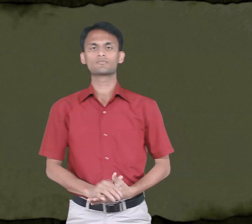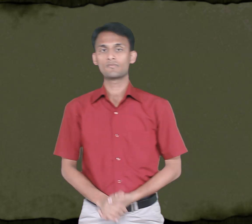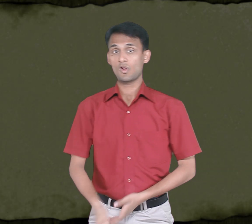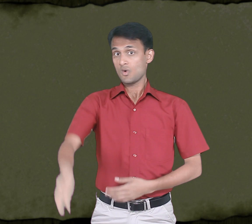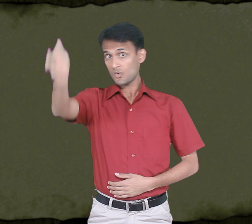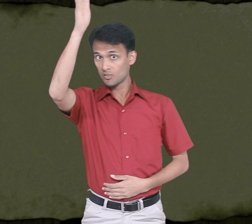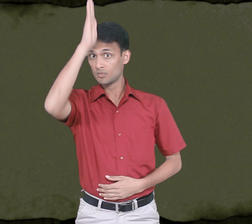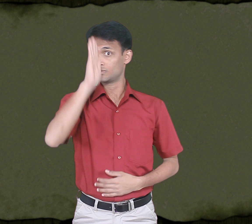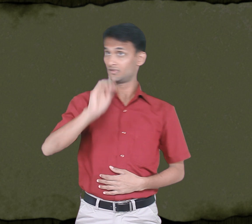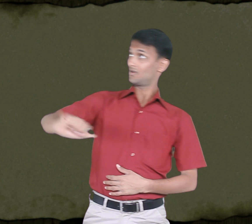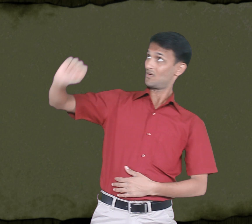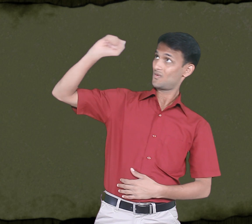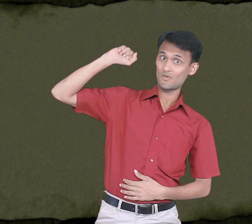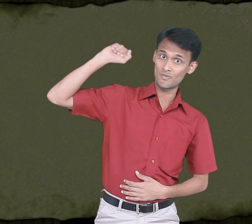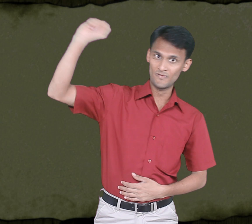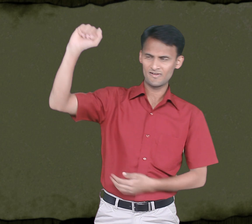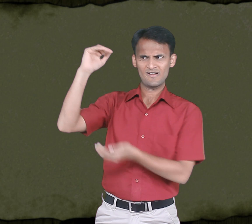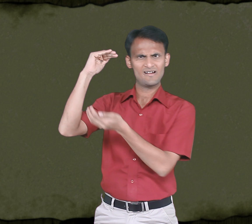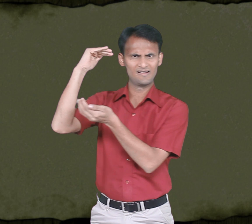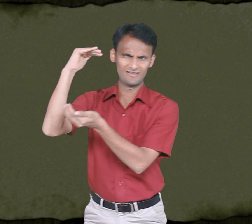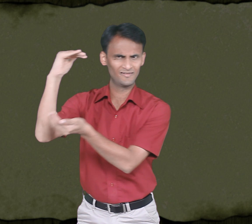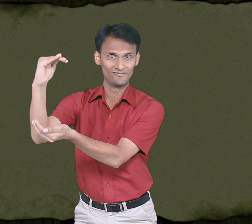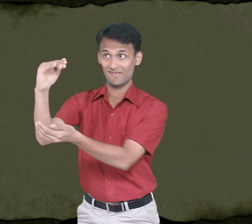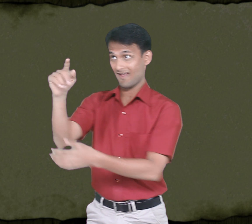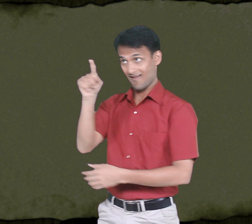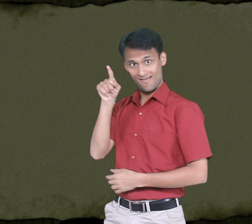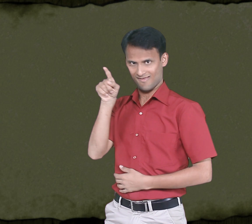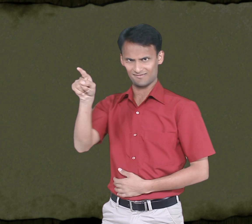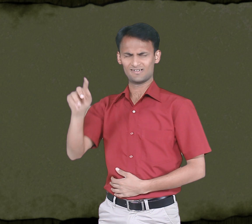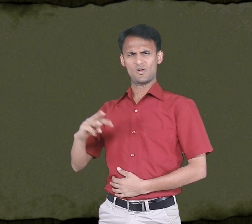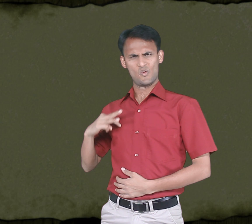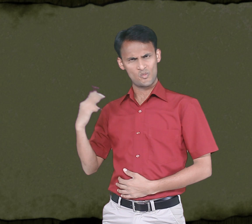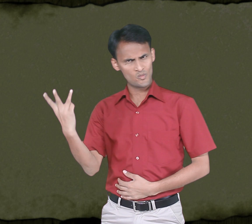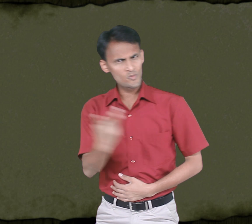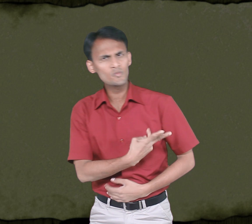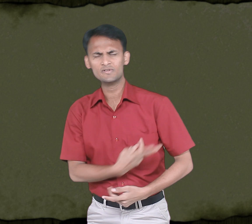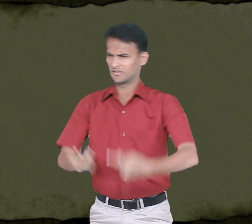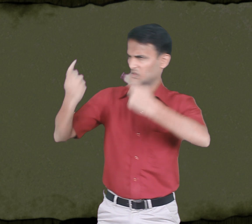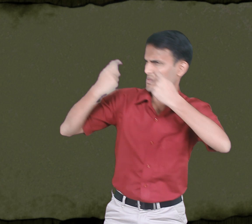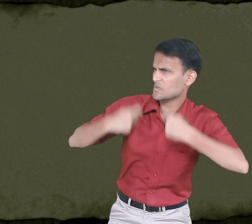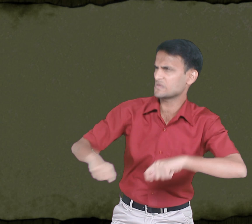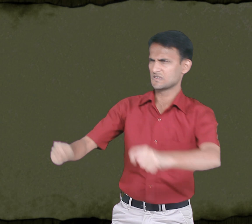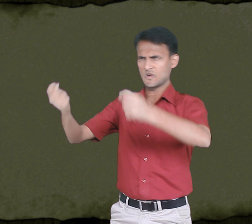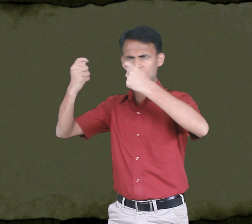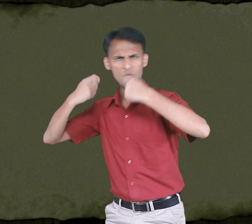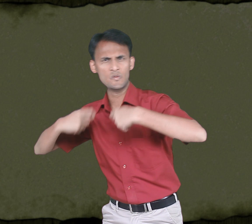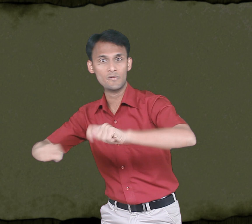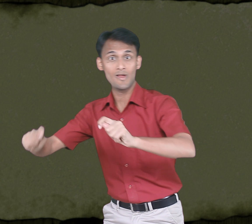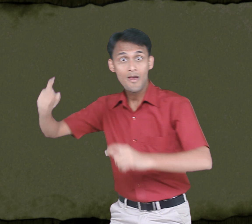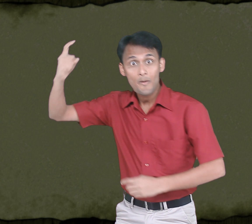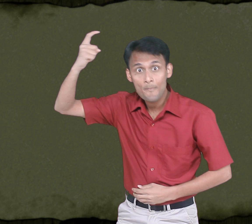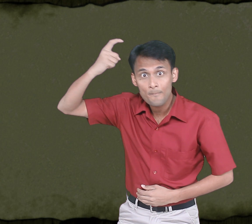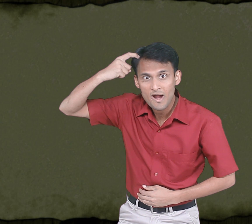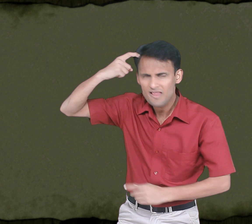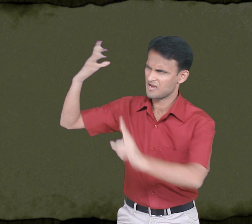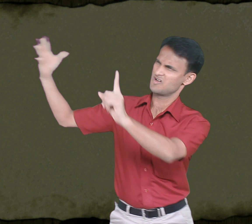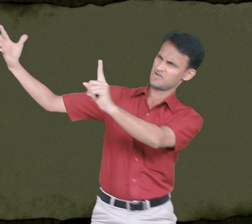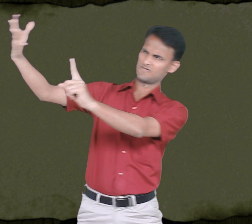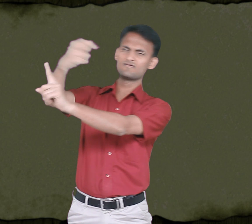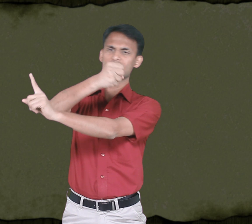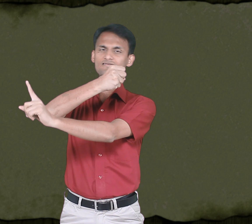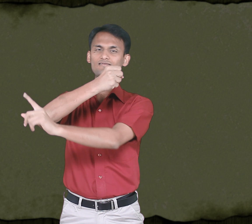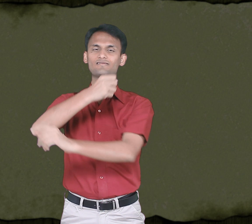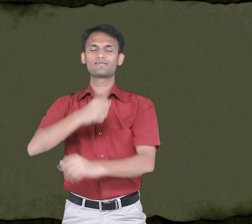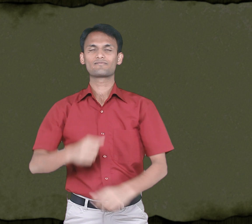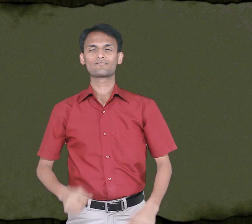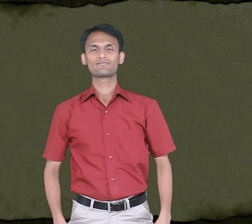Striving to get God's prize